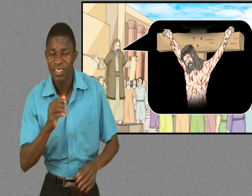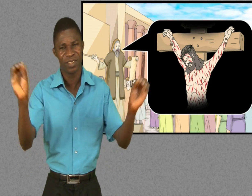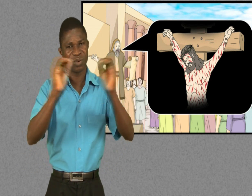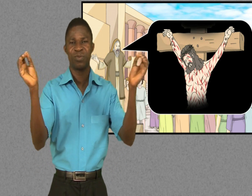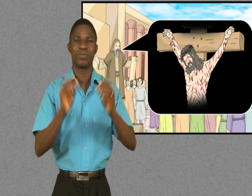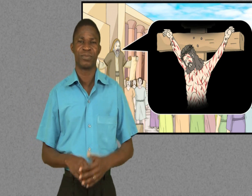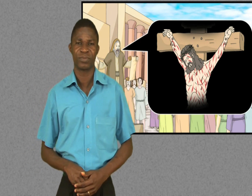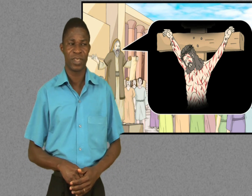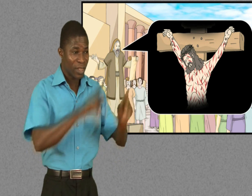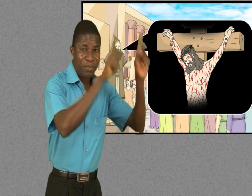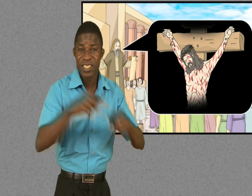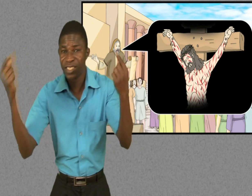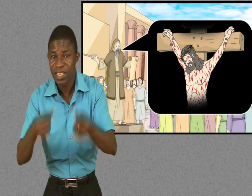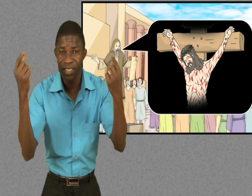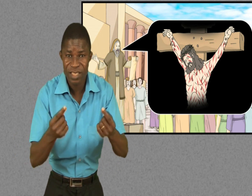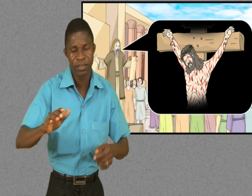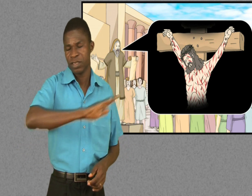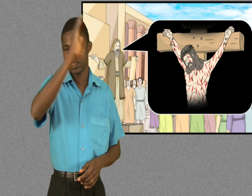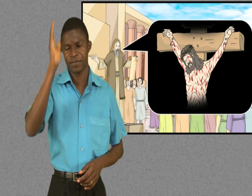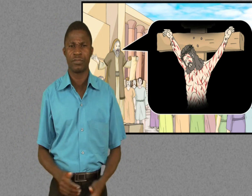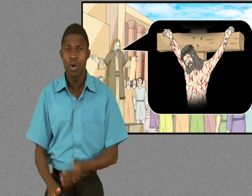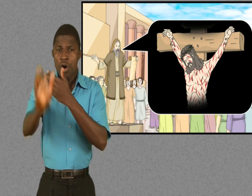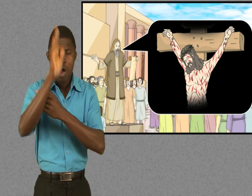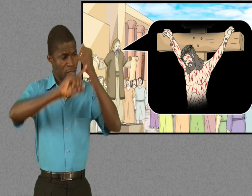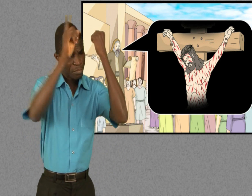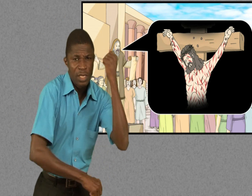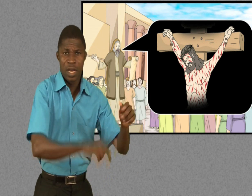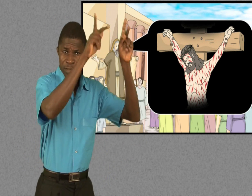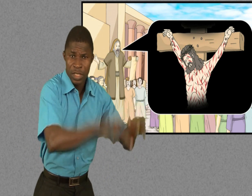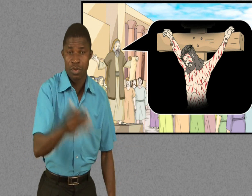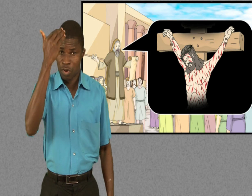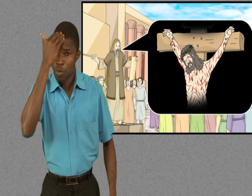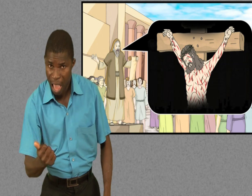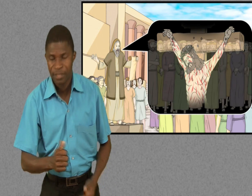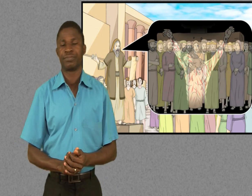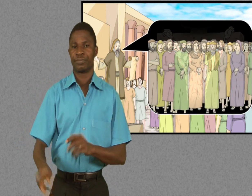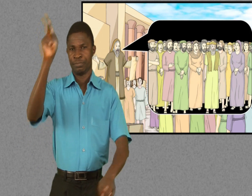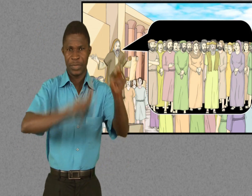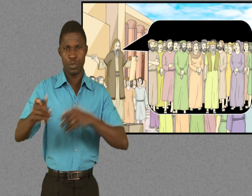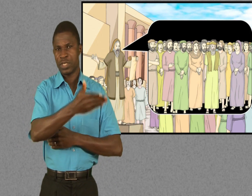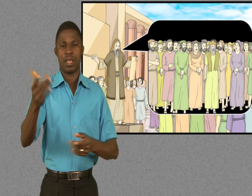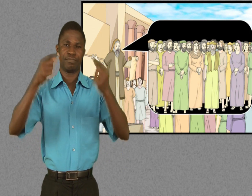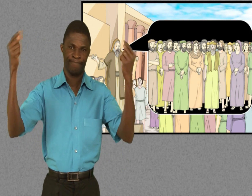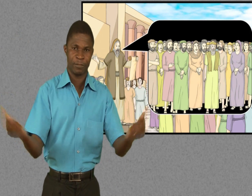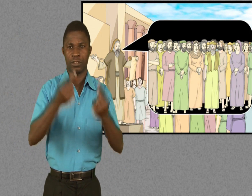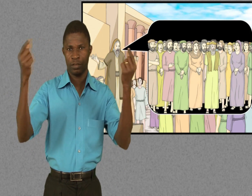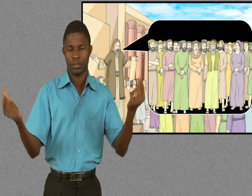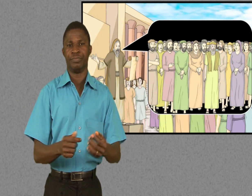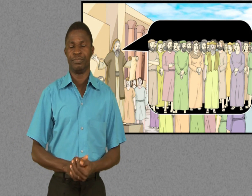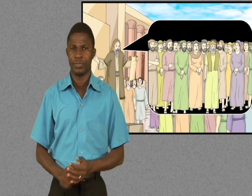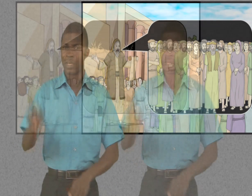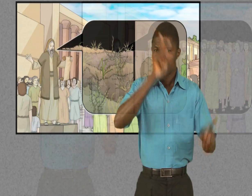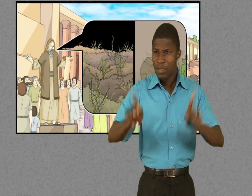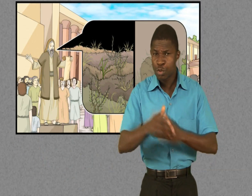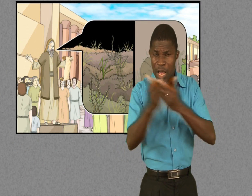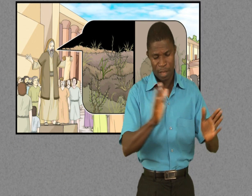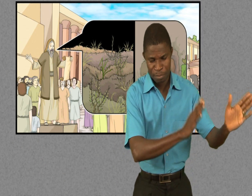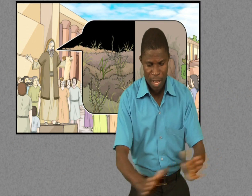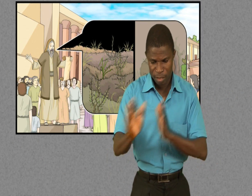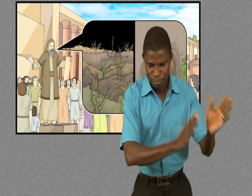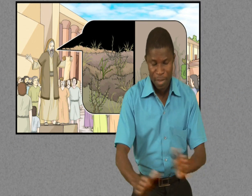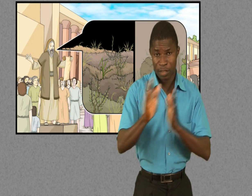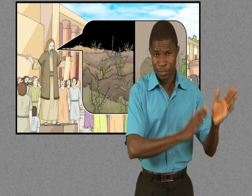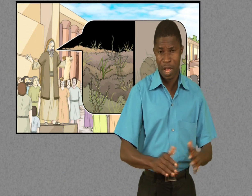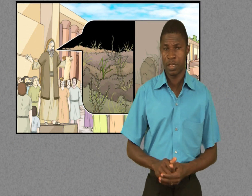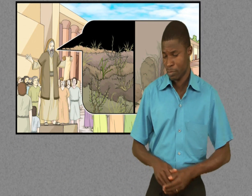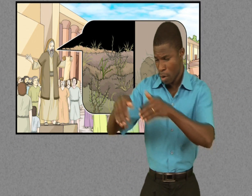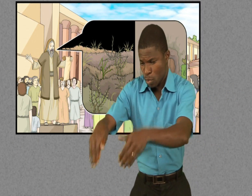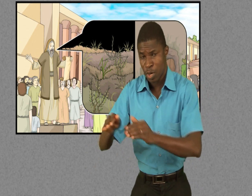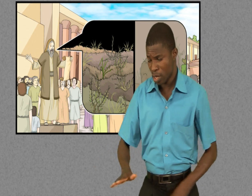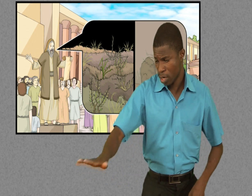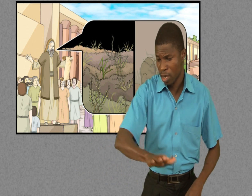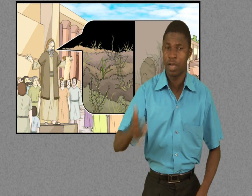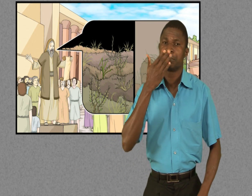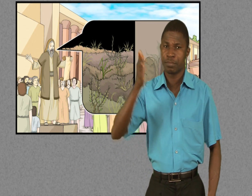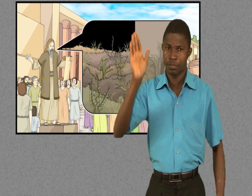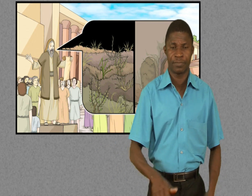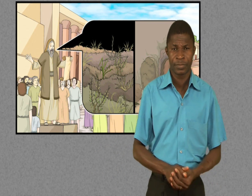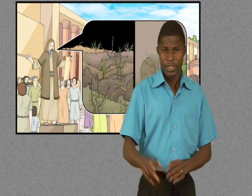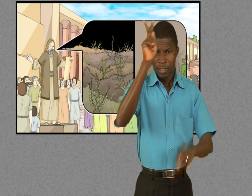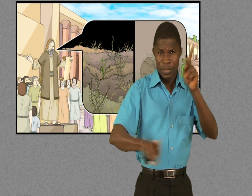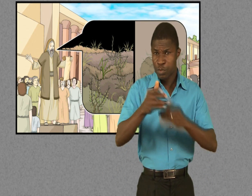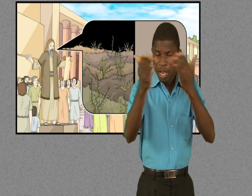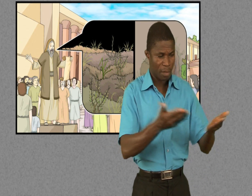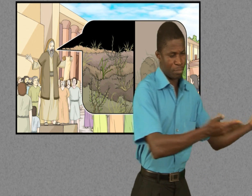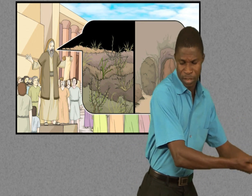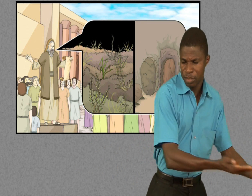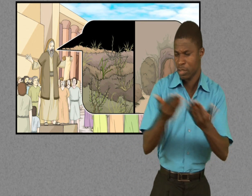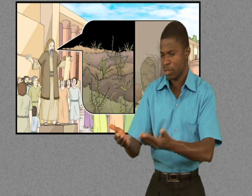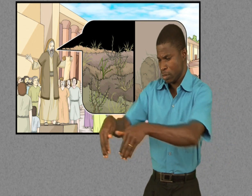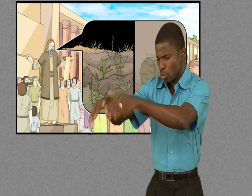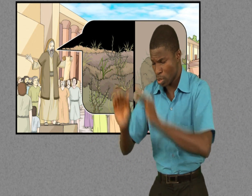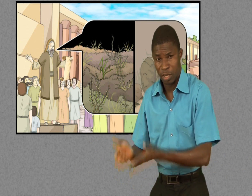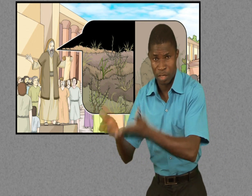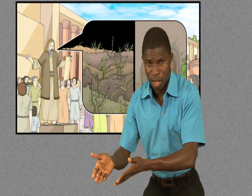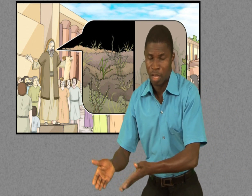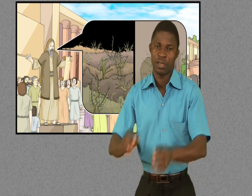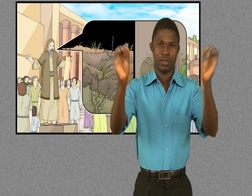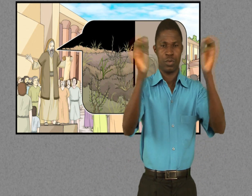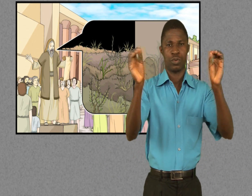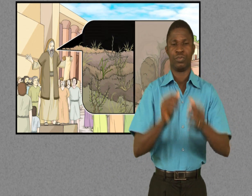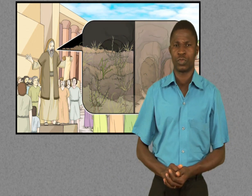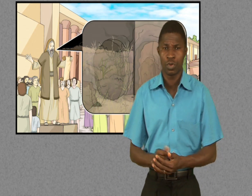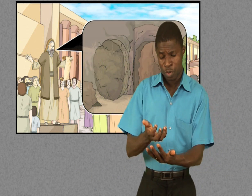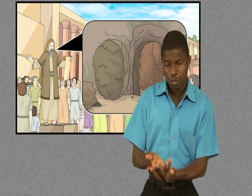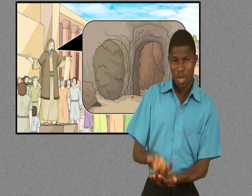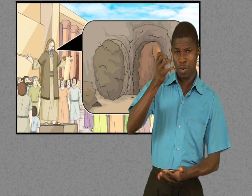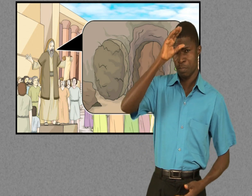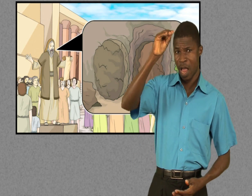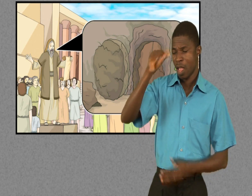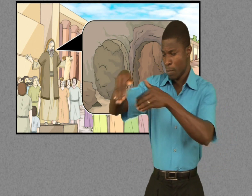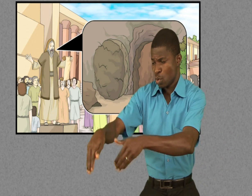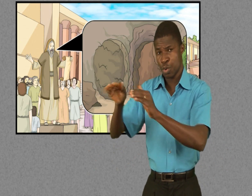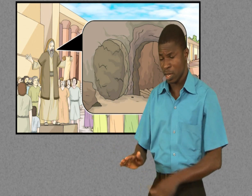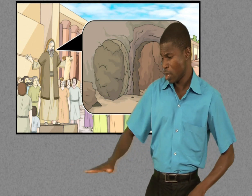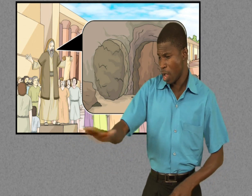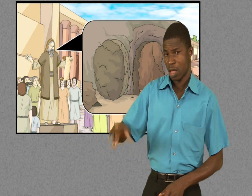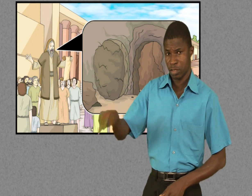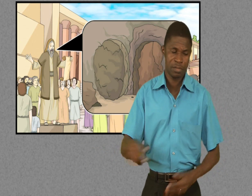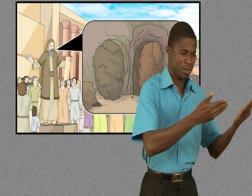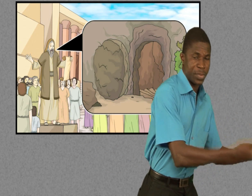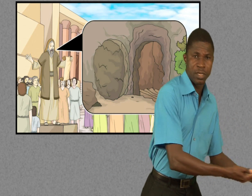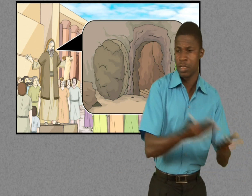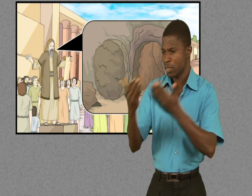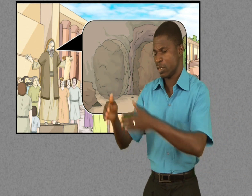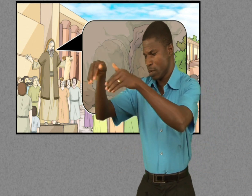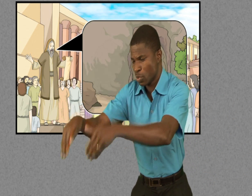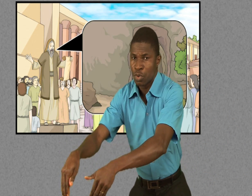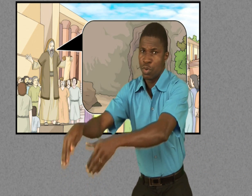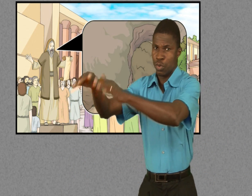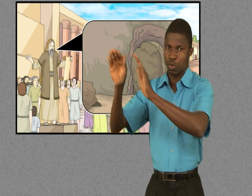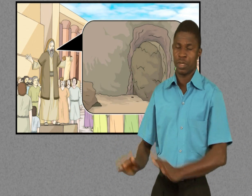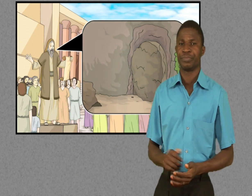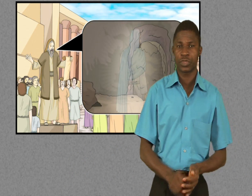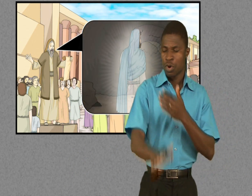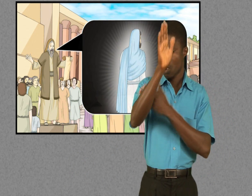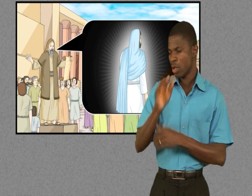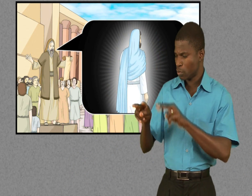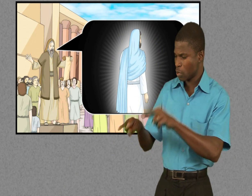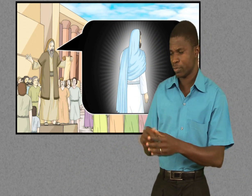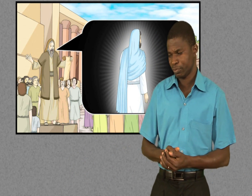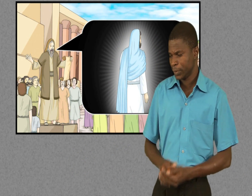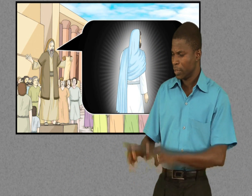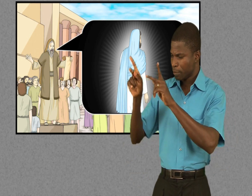and when His soul is made a guilt offering, He will see His offspring, He will prolong His days, and the good pleasure of the LORD will prosper in His hand.